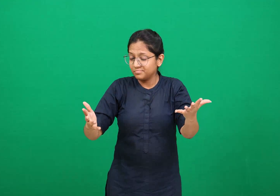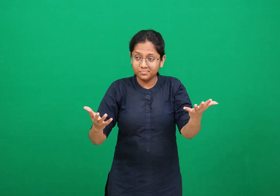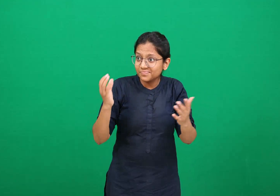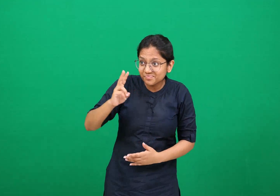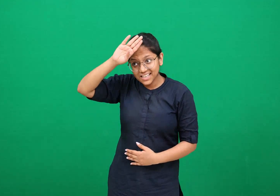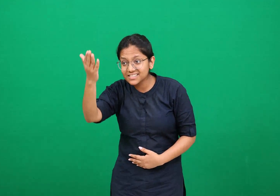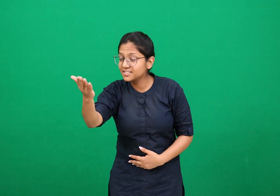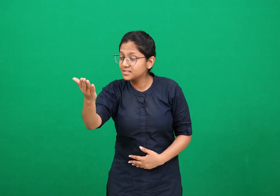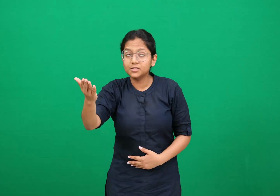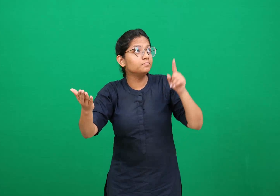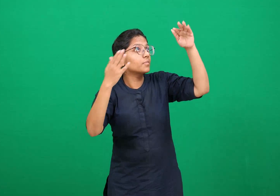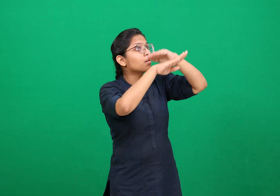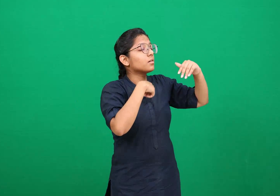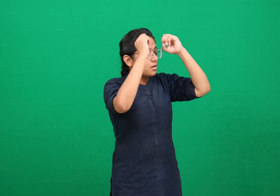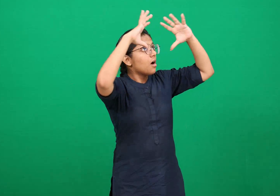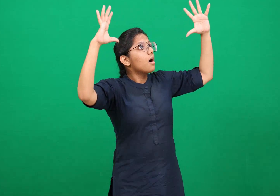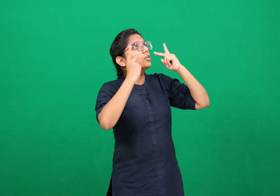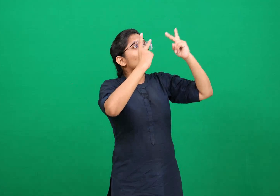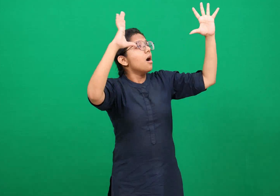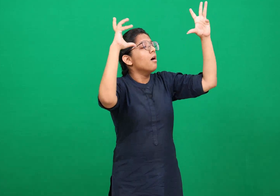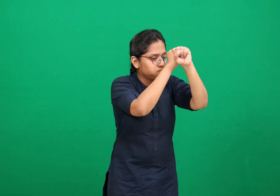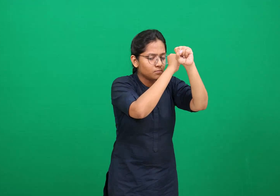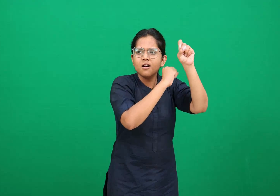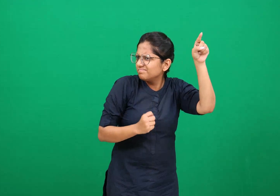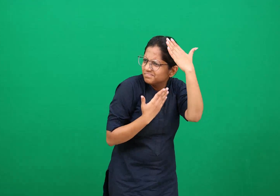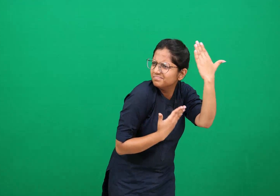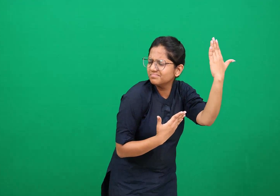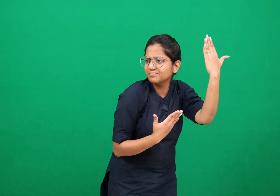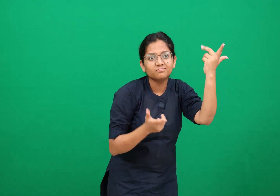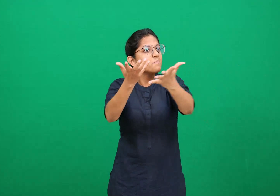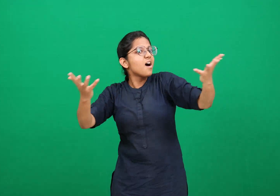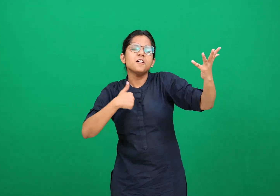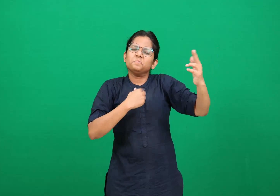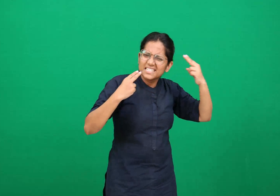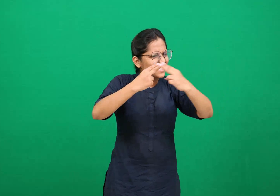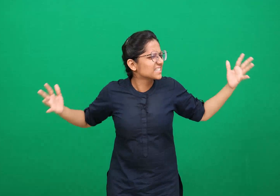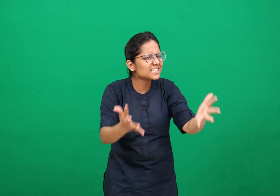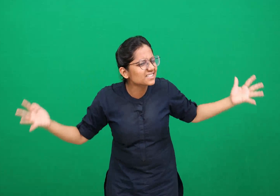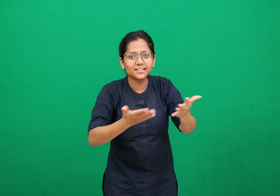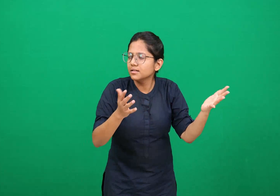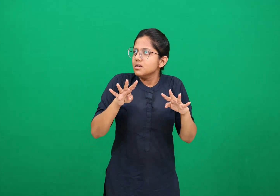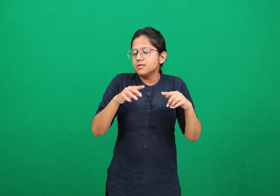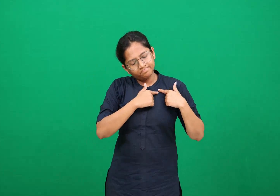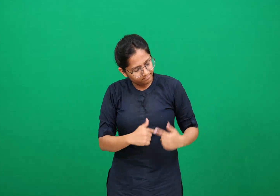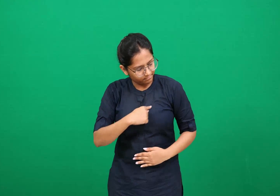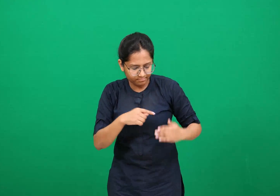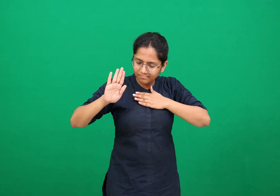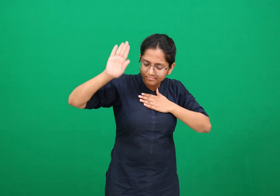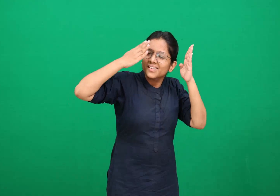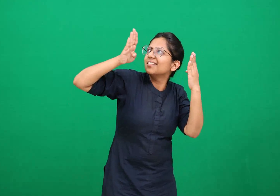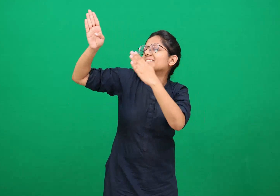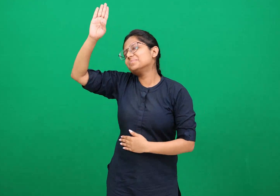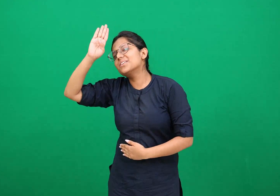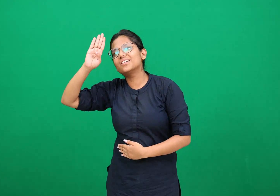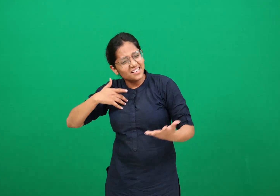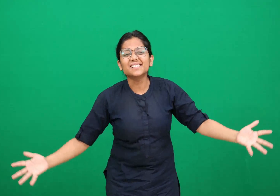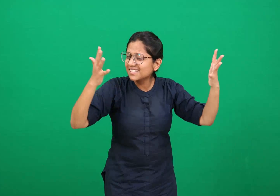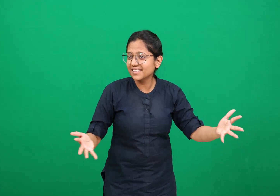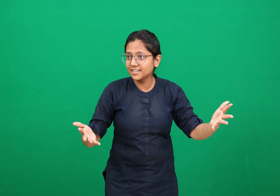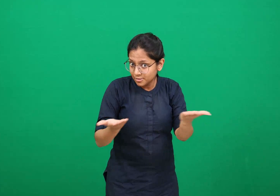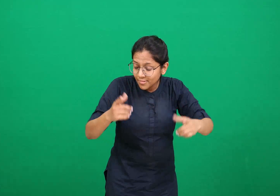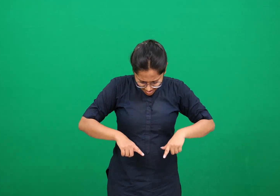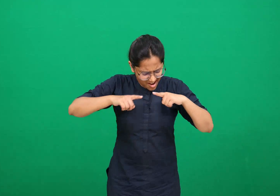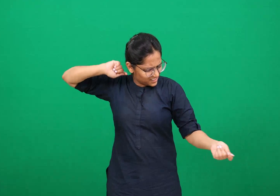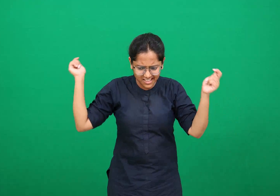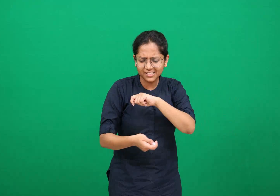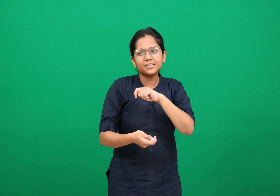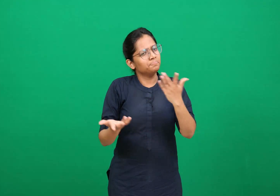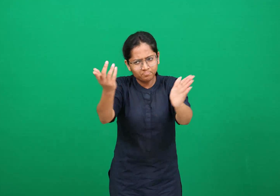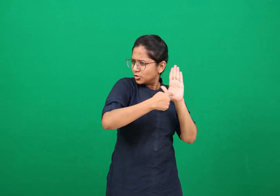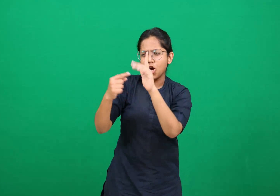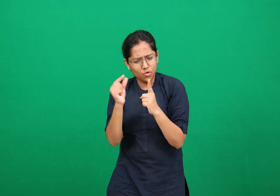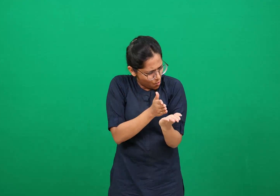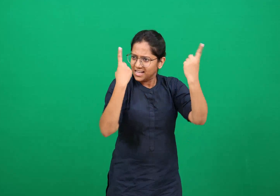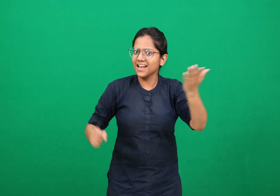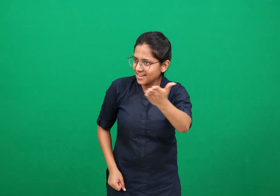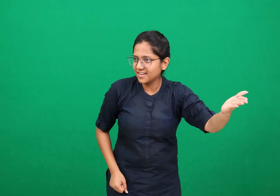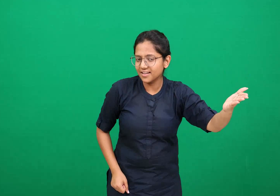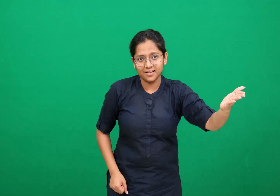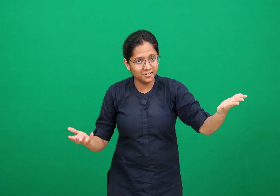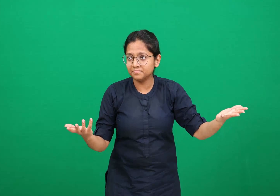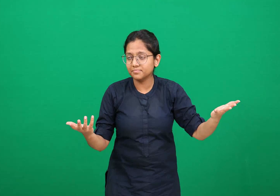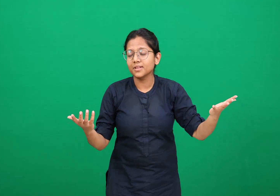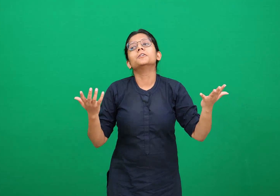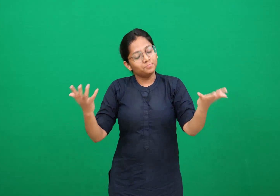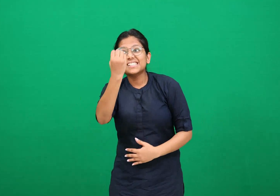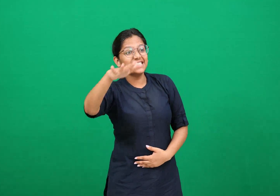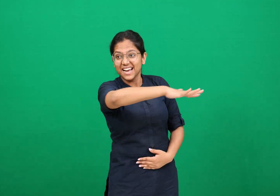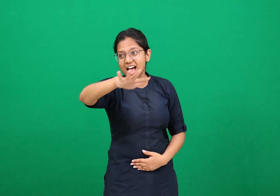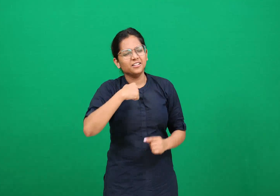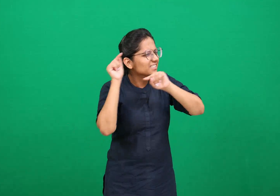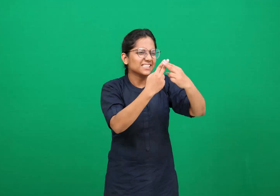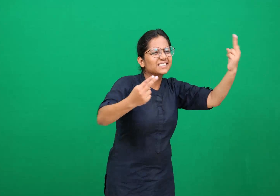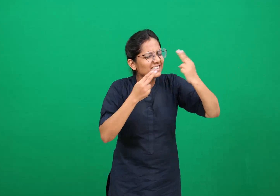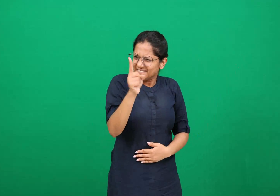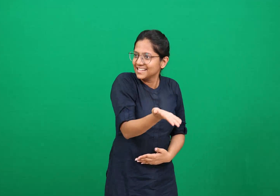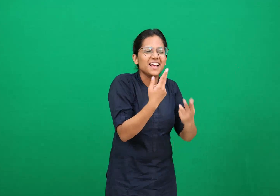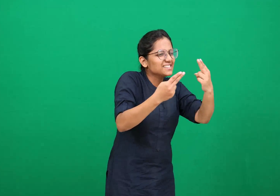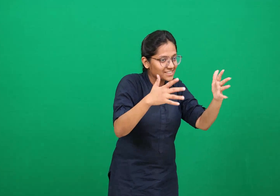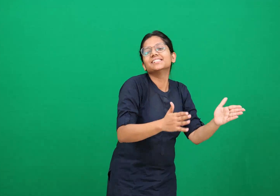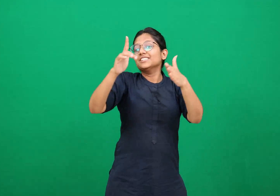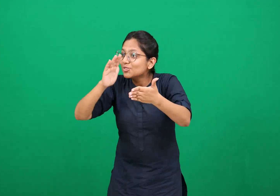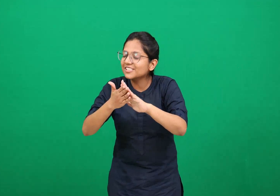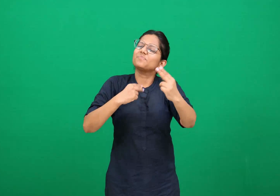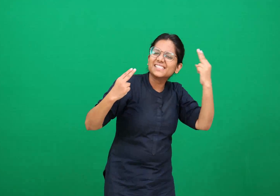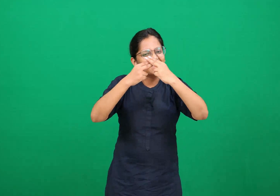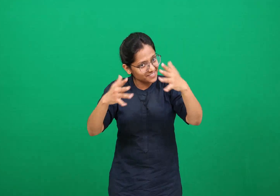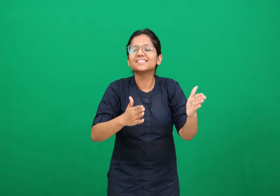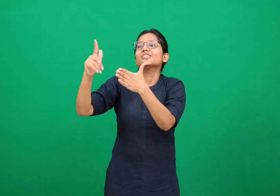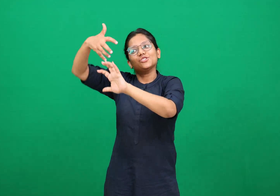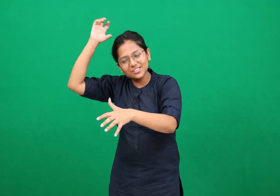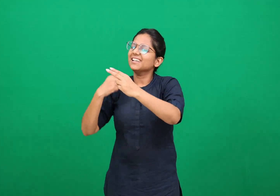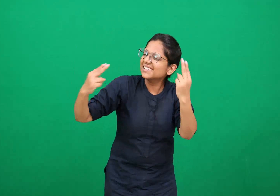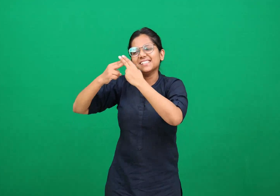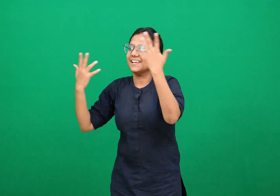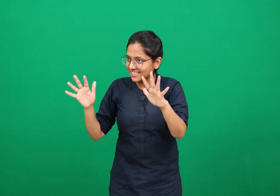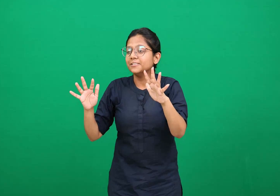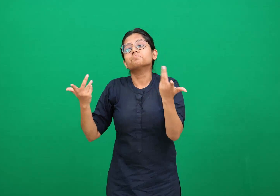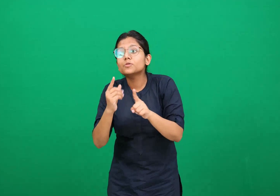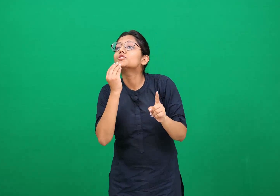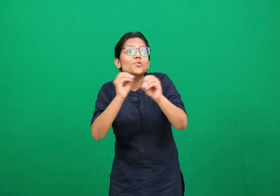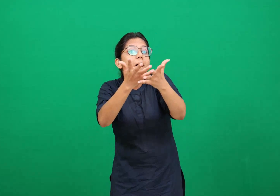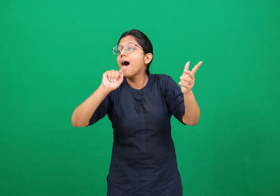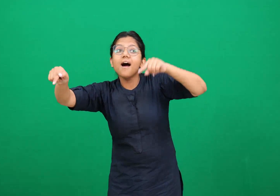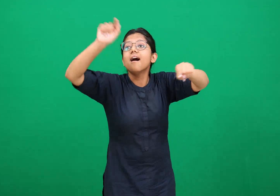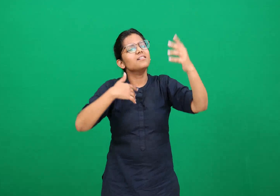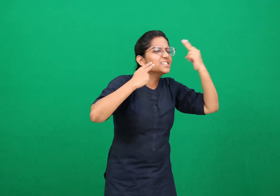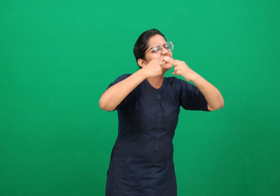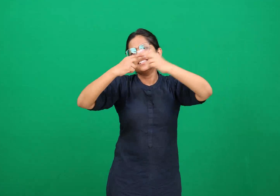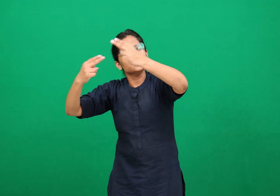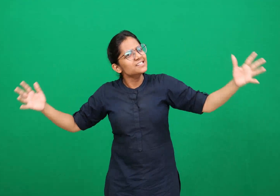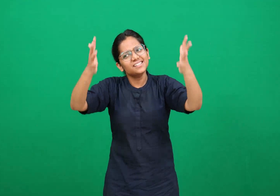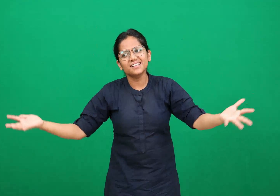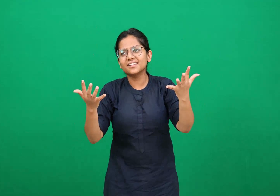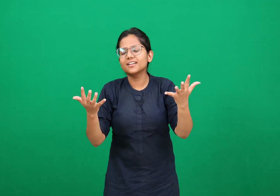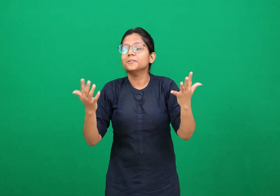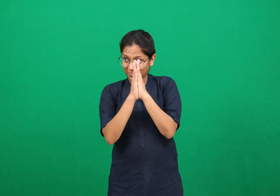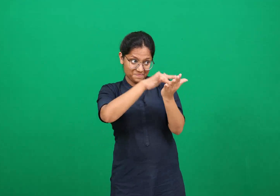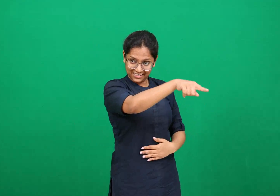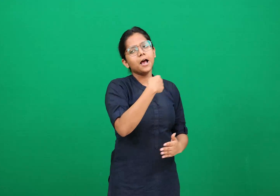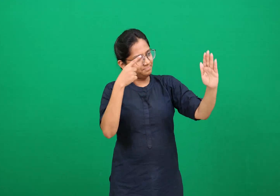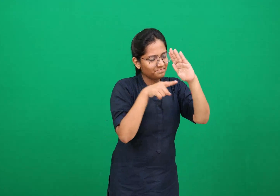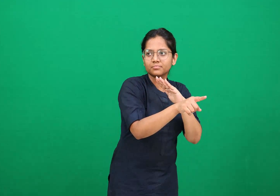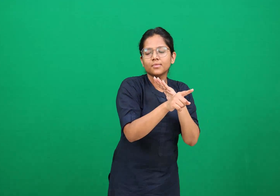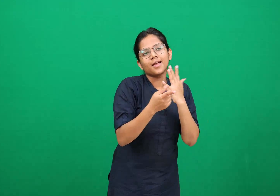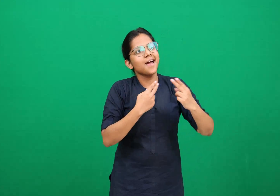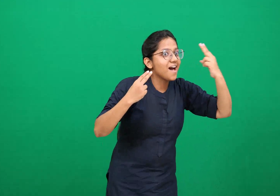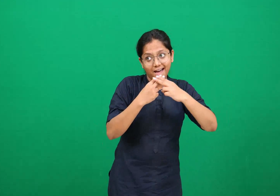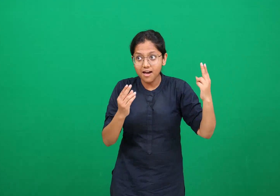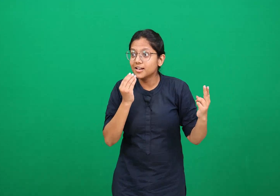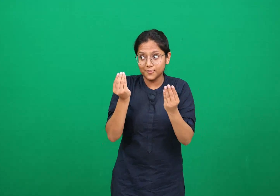First to those in Damascus and Jerusalem, then to everyone in the region of Judea, and then to the Gentiles, I declared that they should repent and turn to God, performing deeds worthy of their repentance.